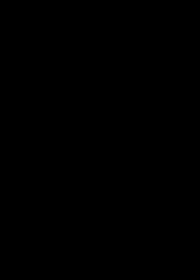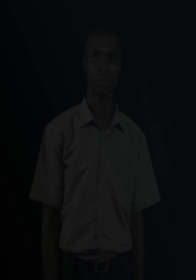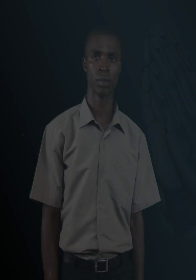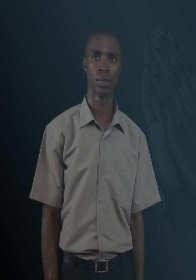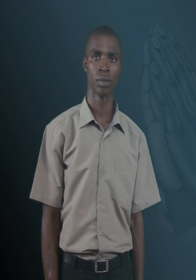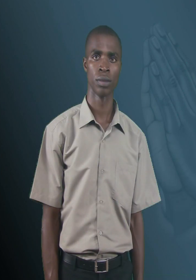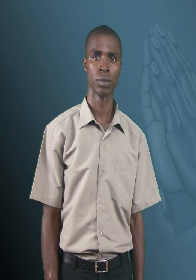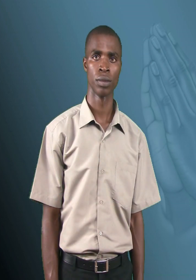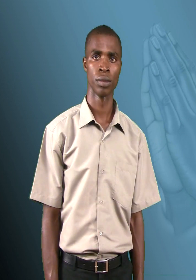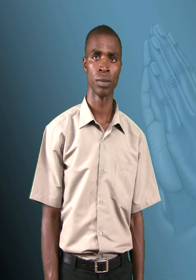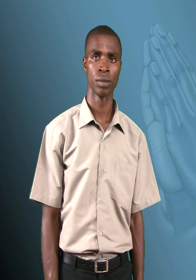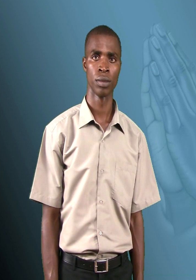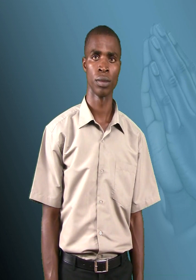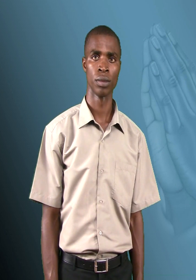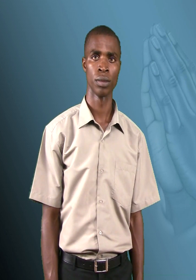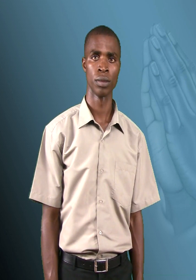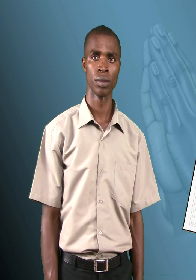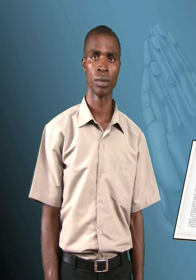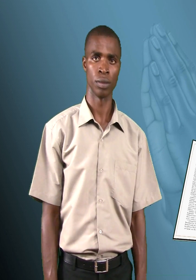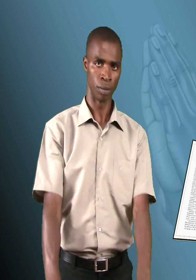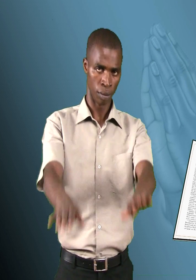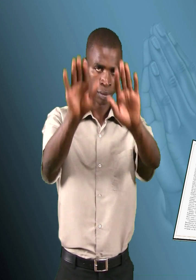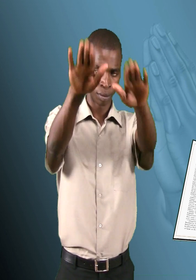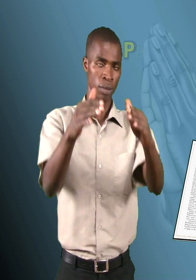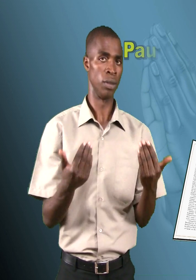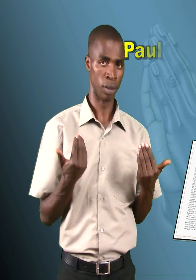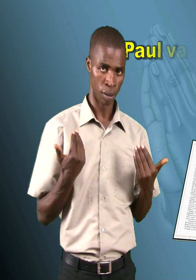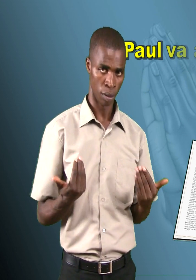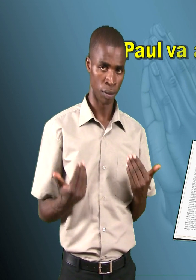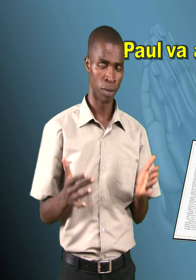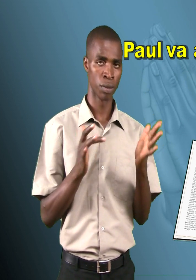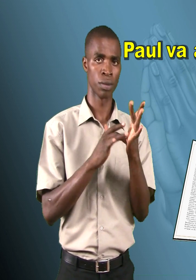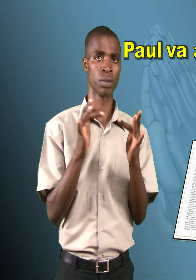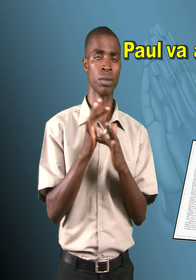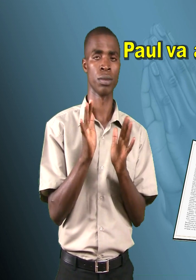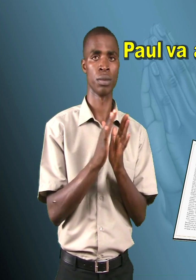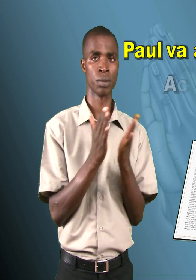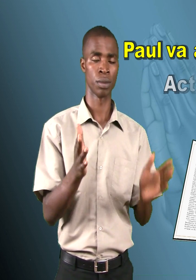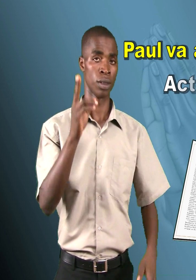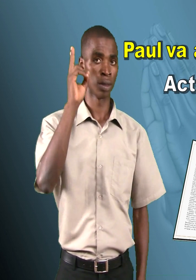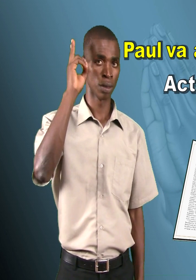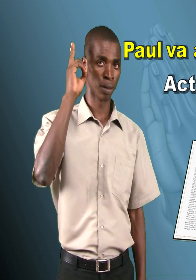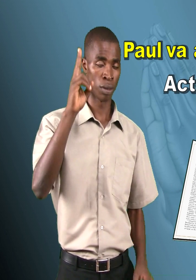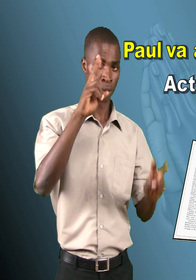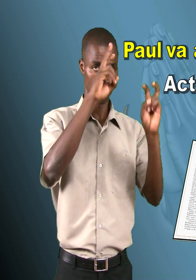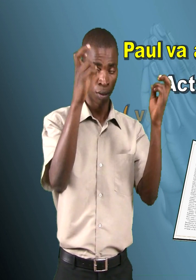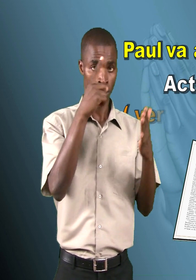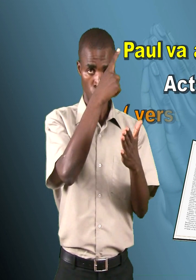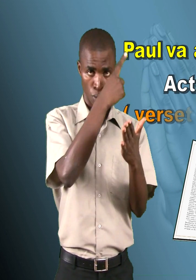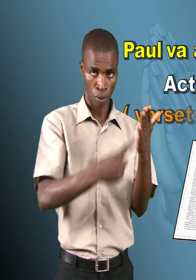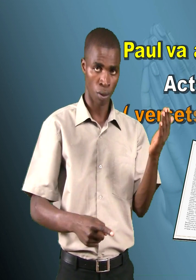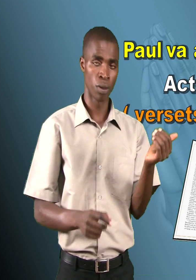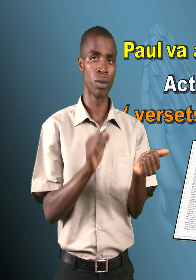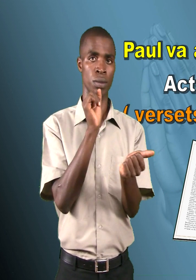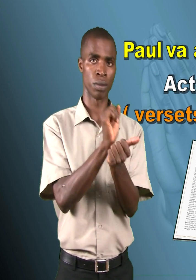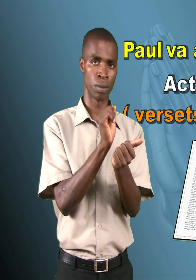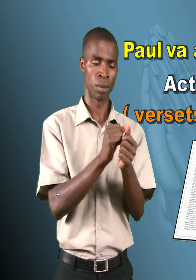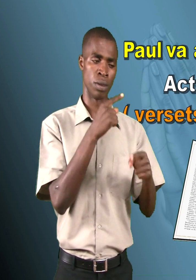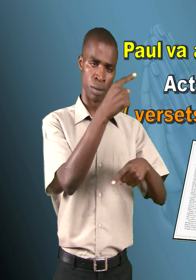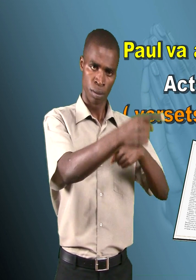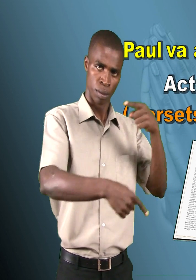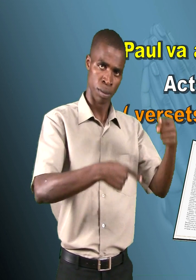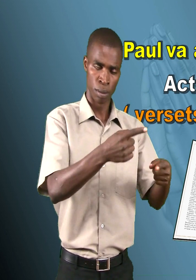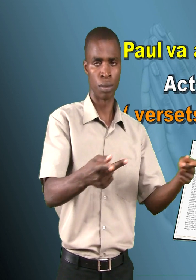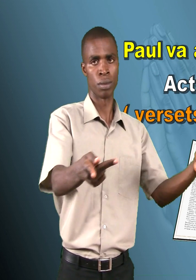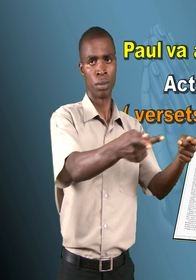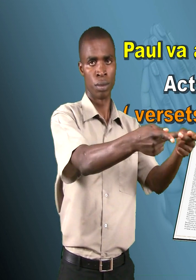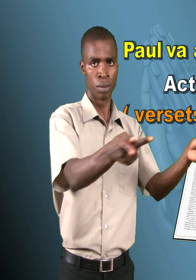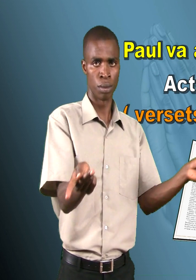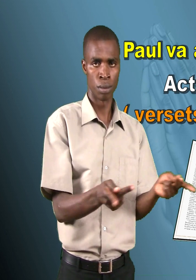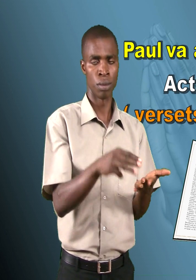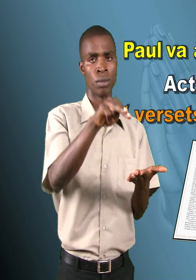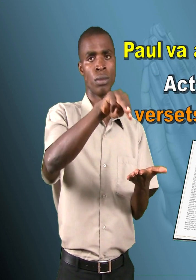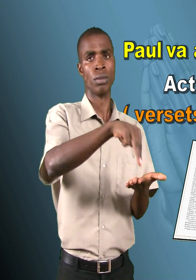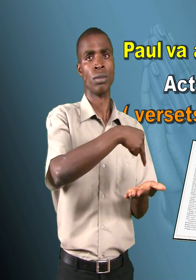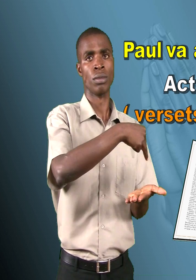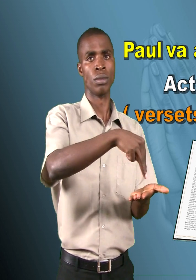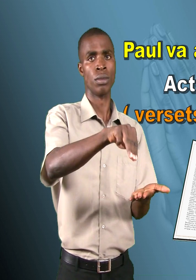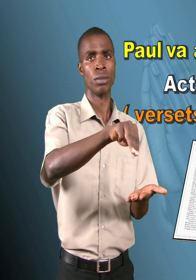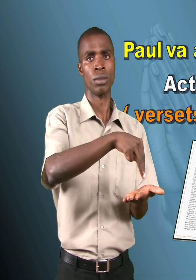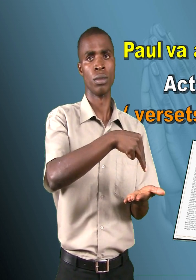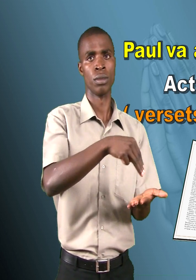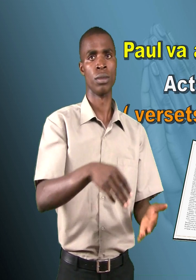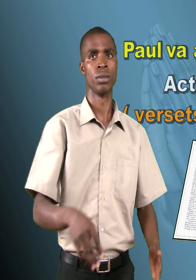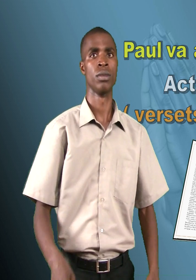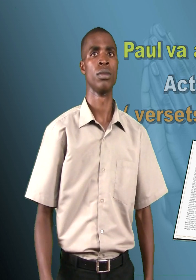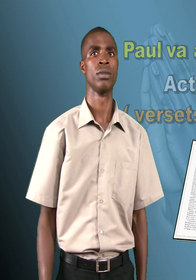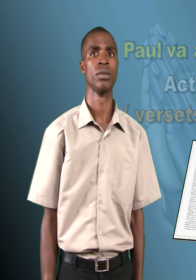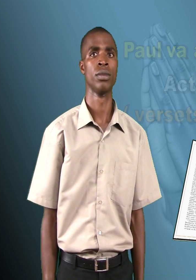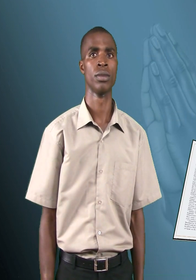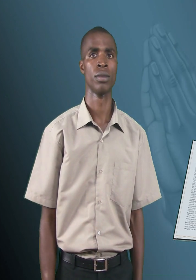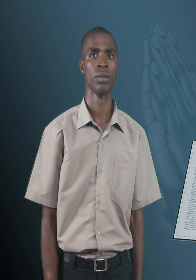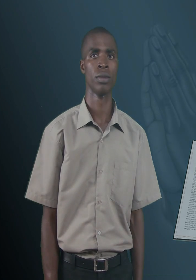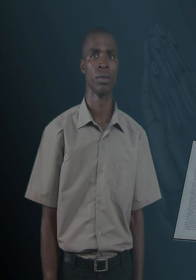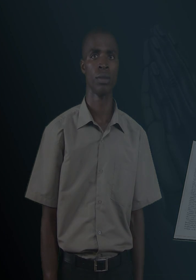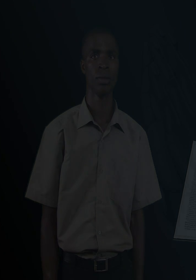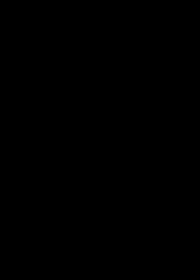Paul goes to Macedonia